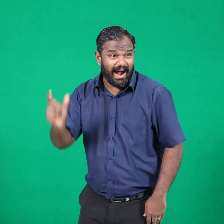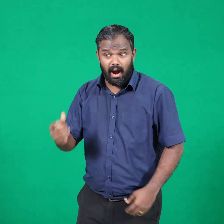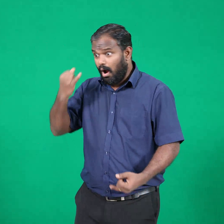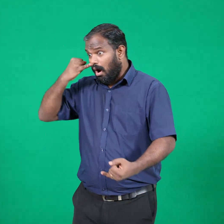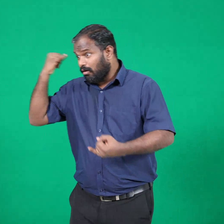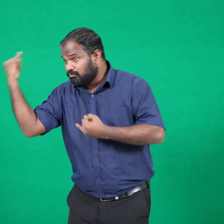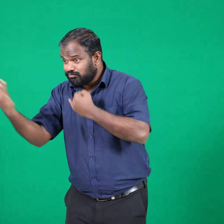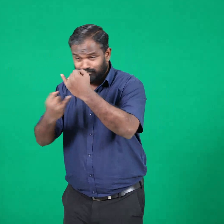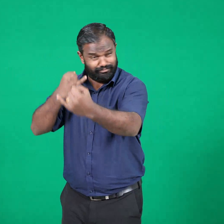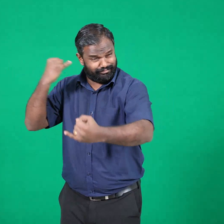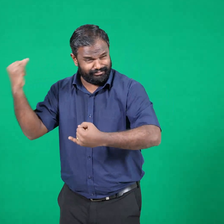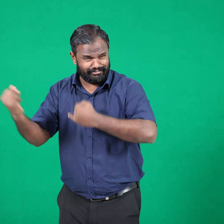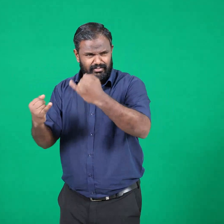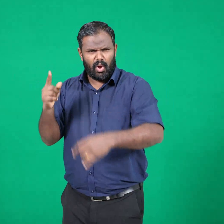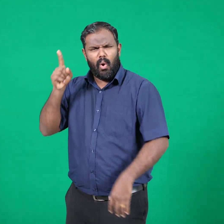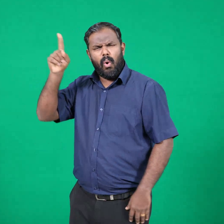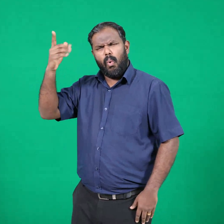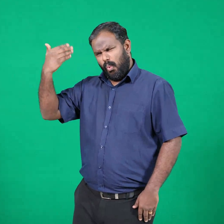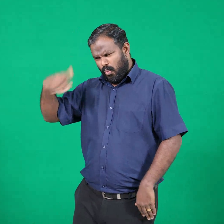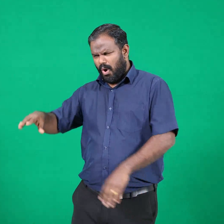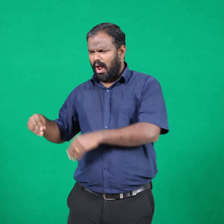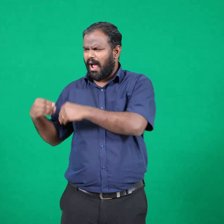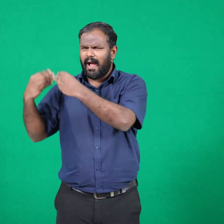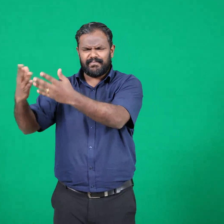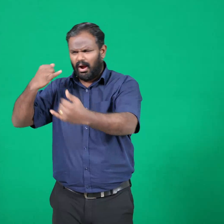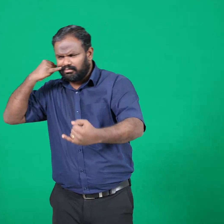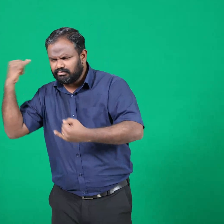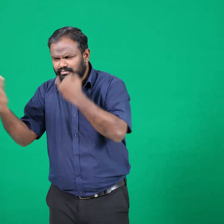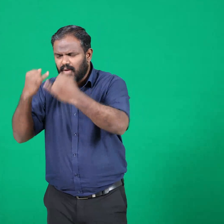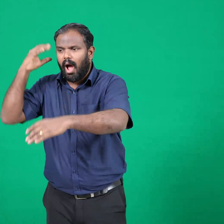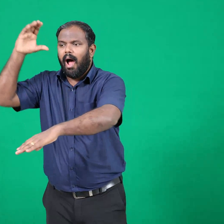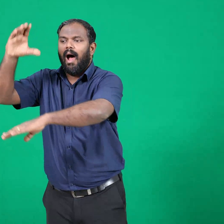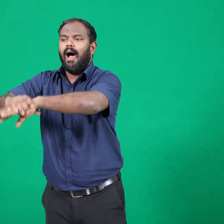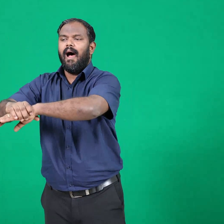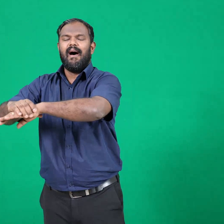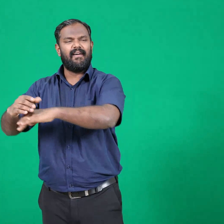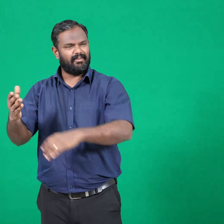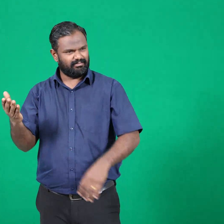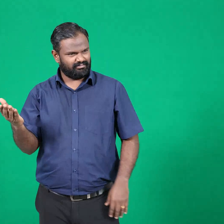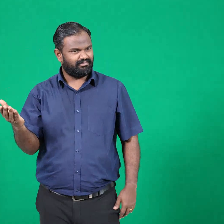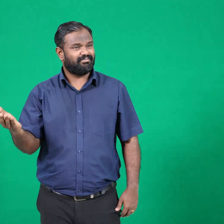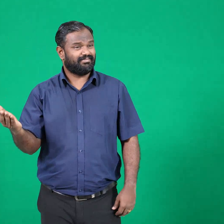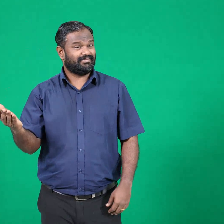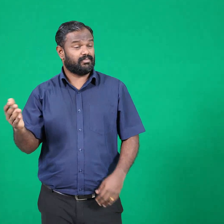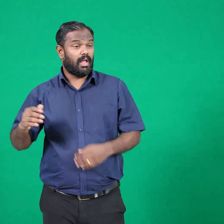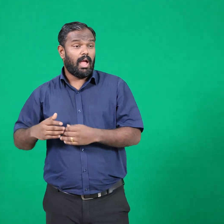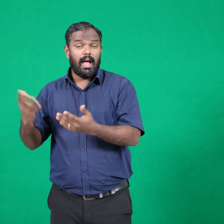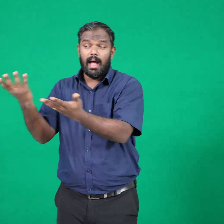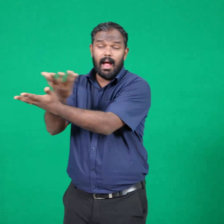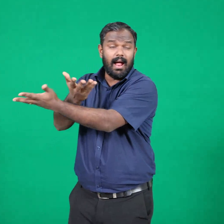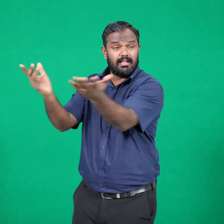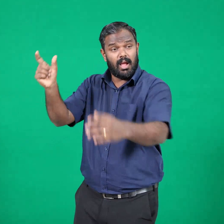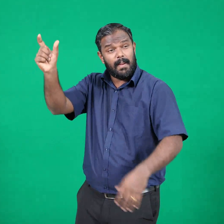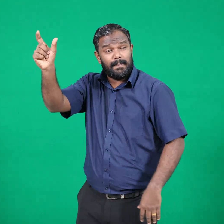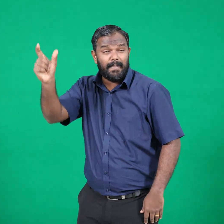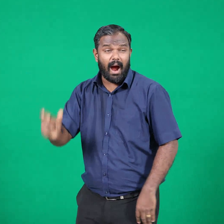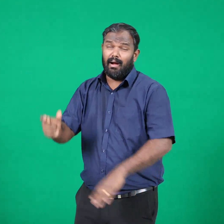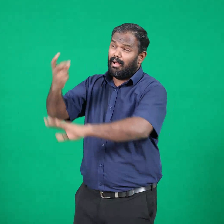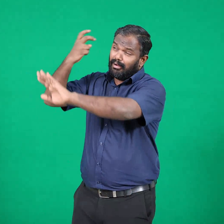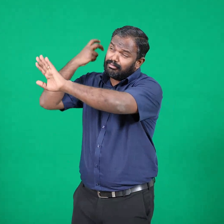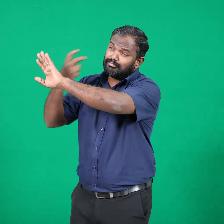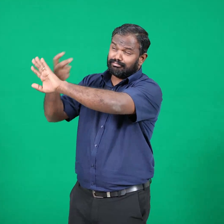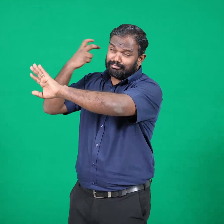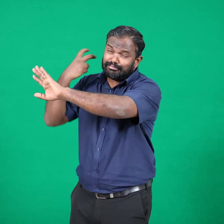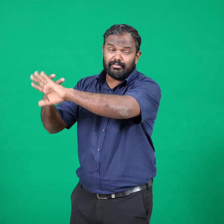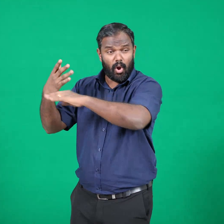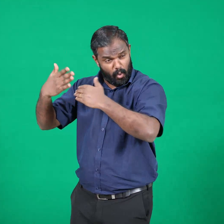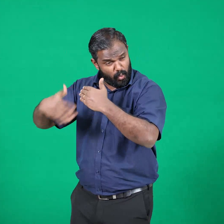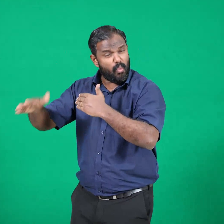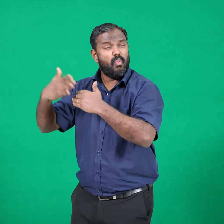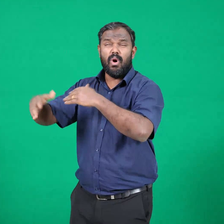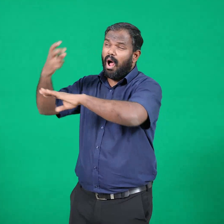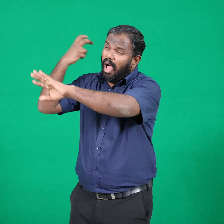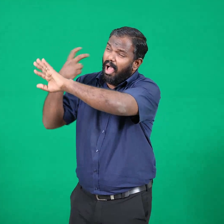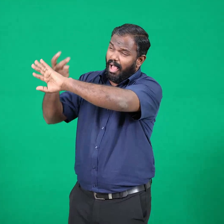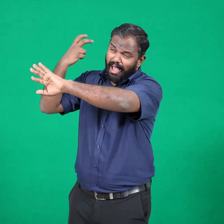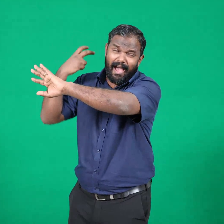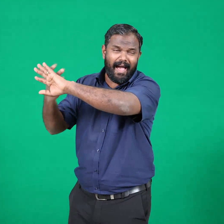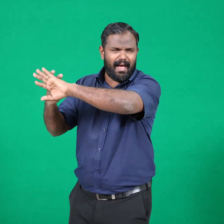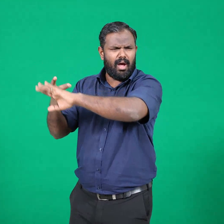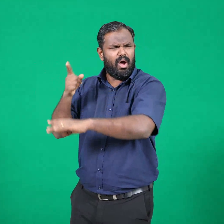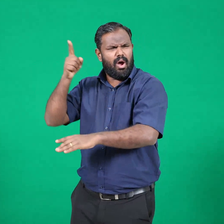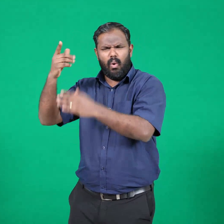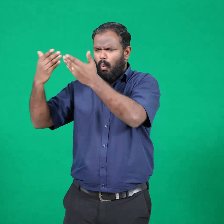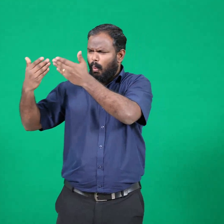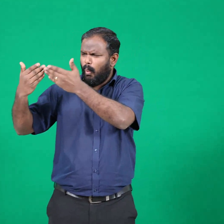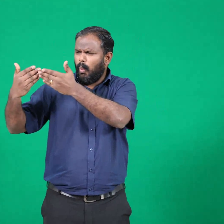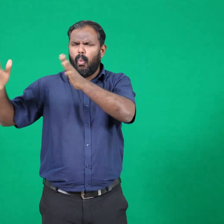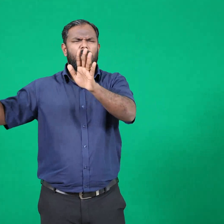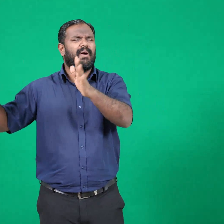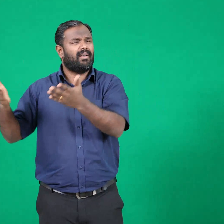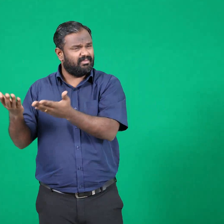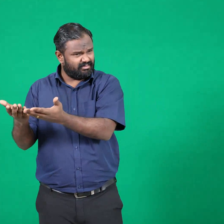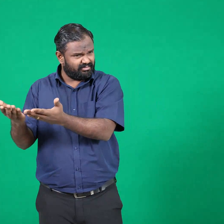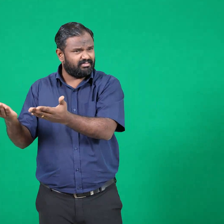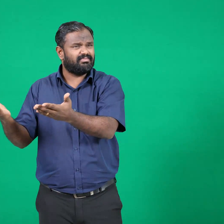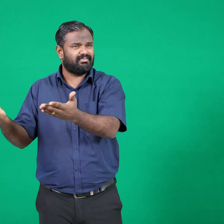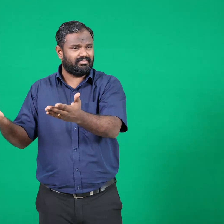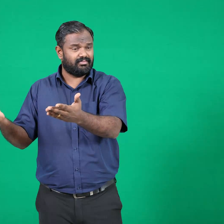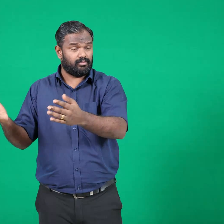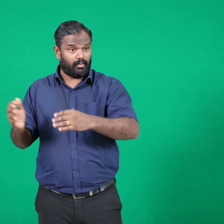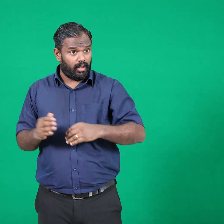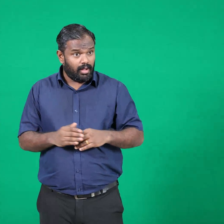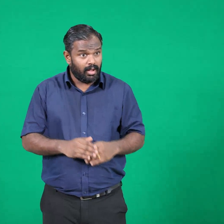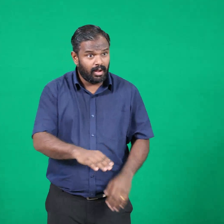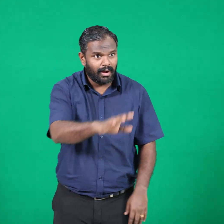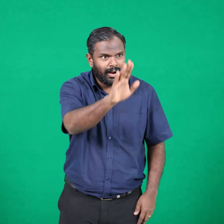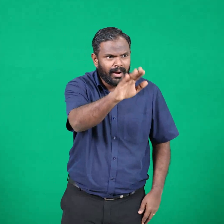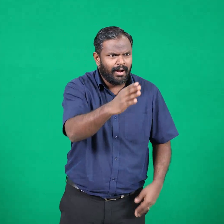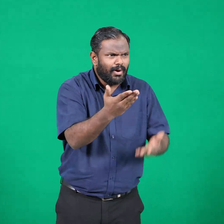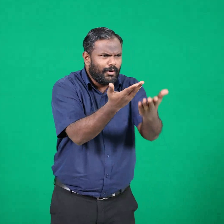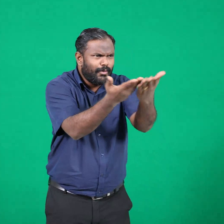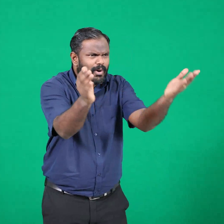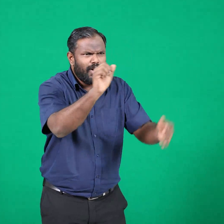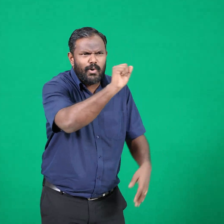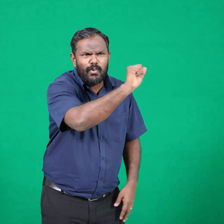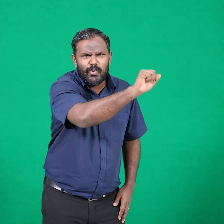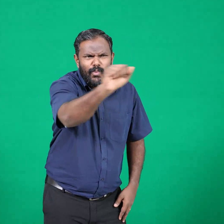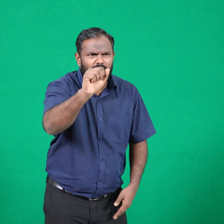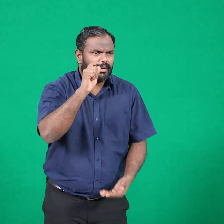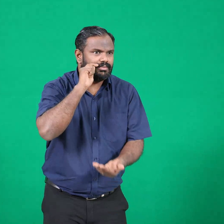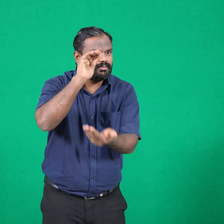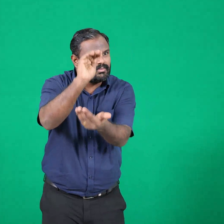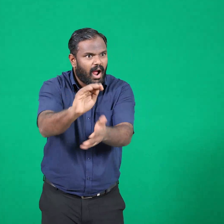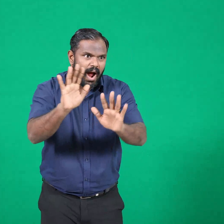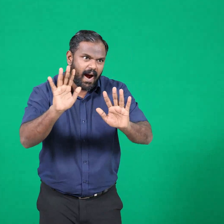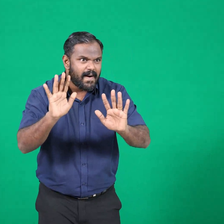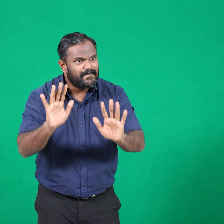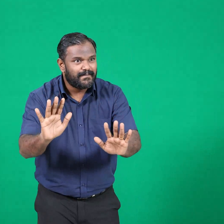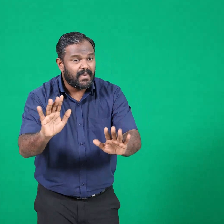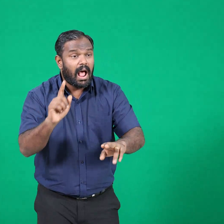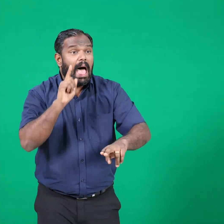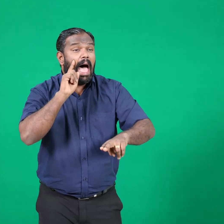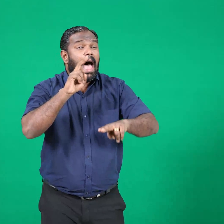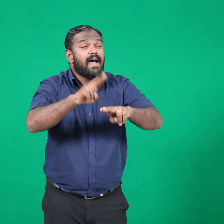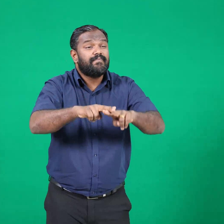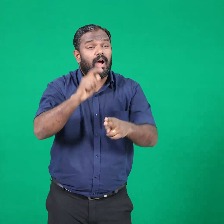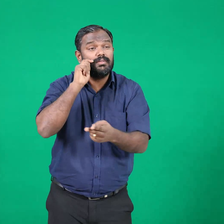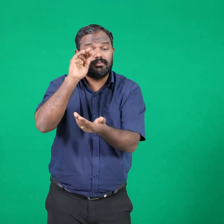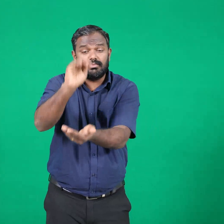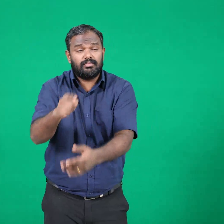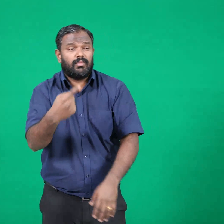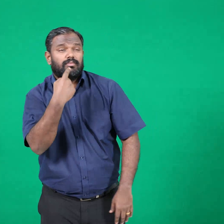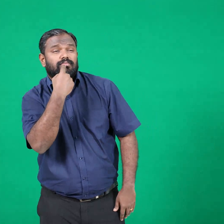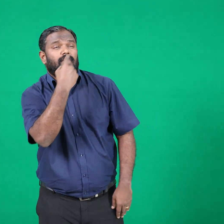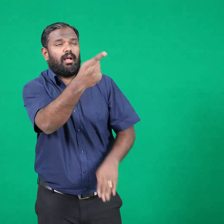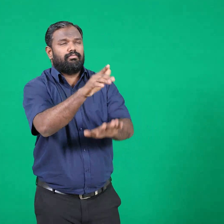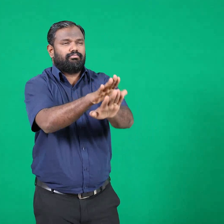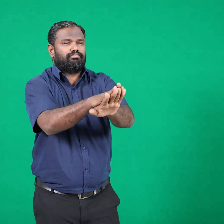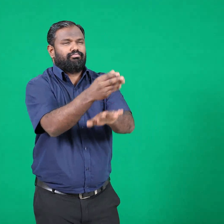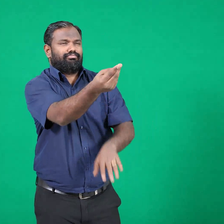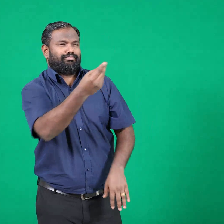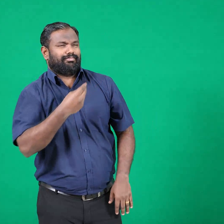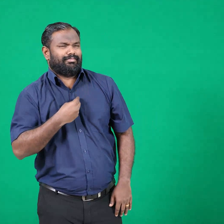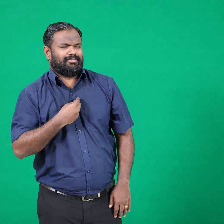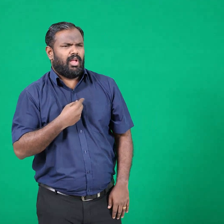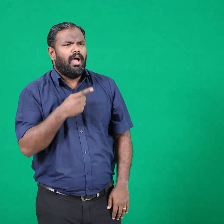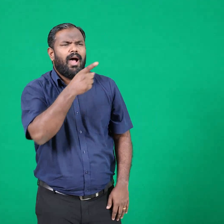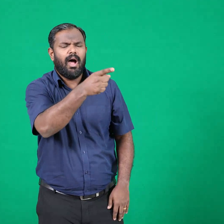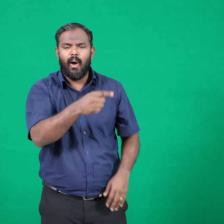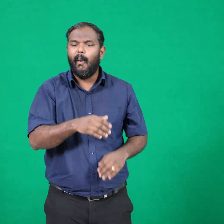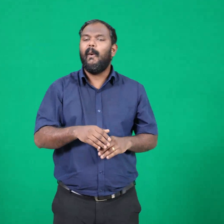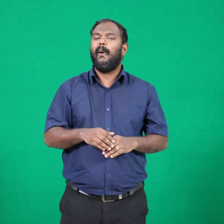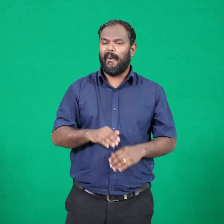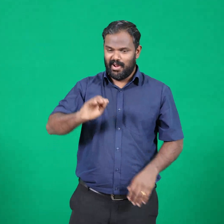What father among you, if his son asks for a fish, will give him a snake instead?